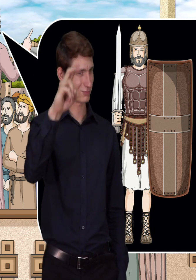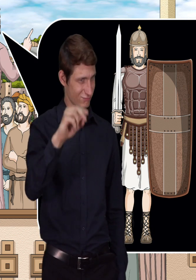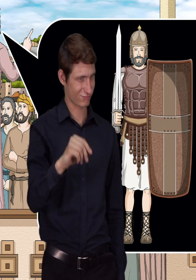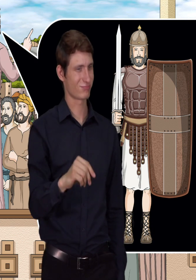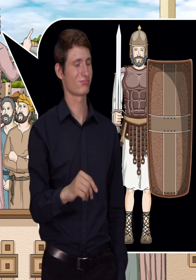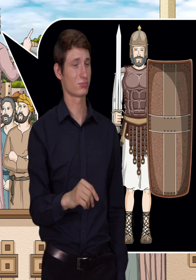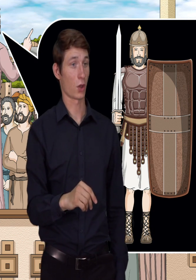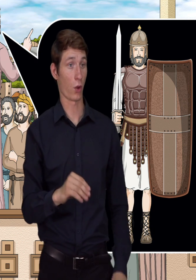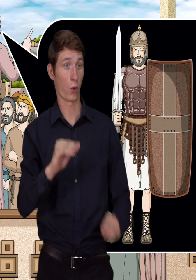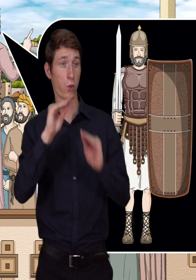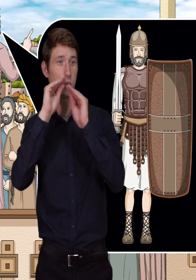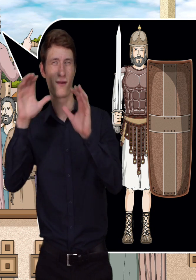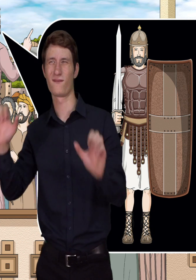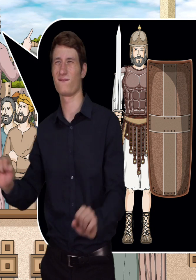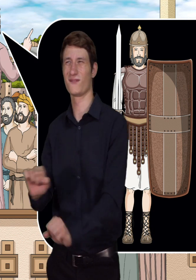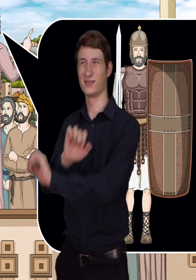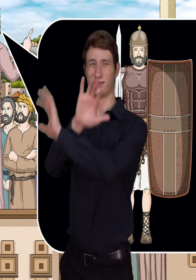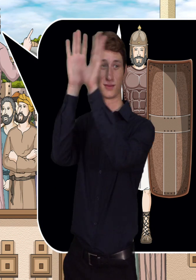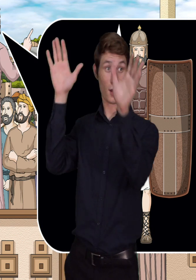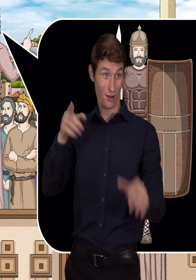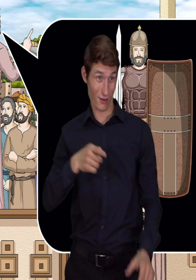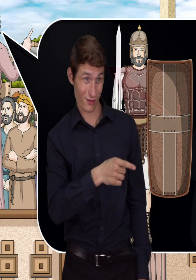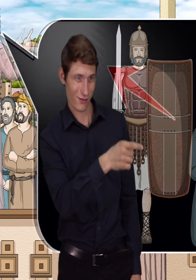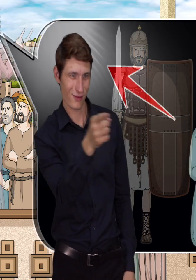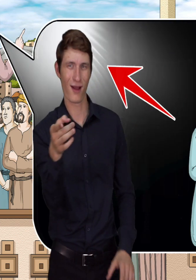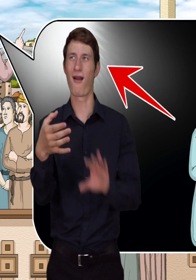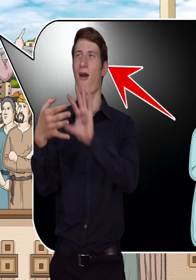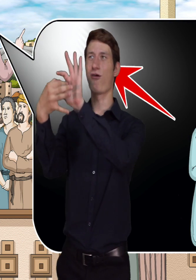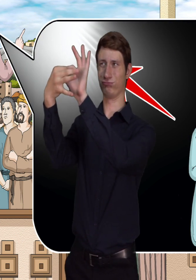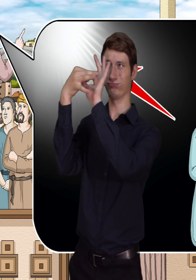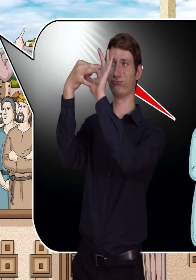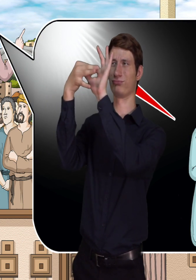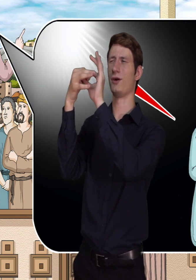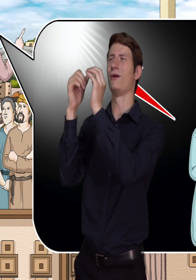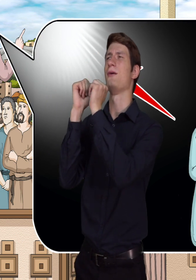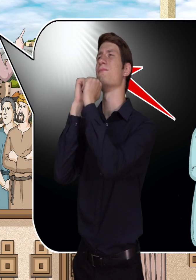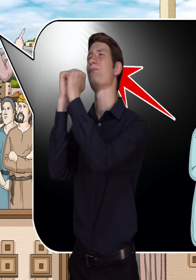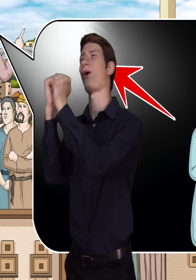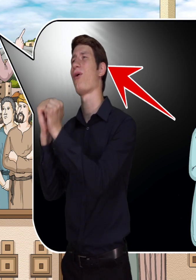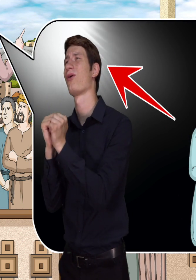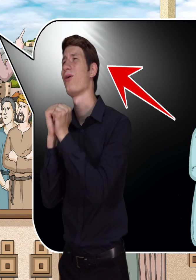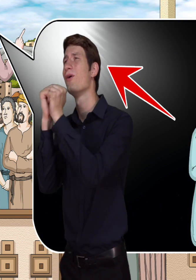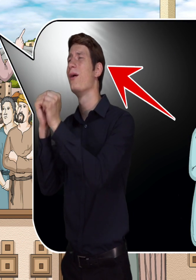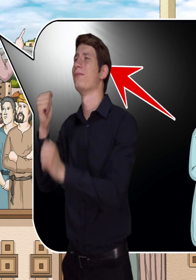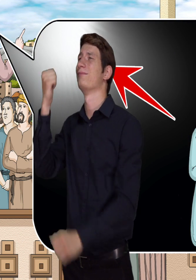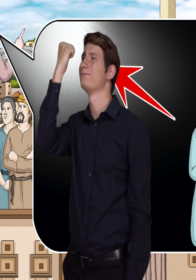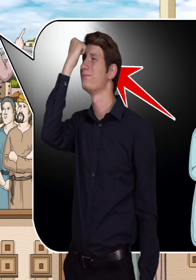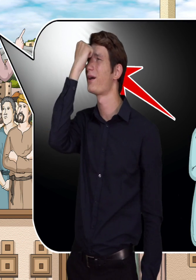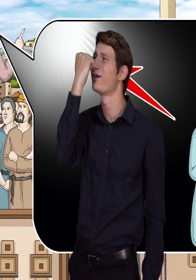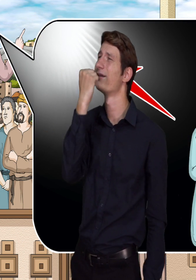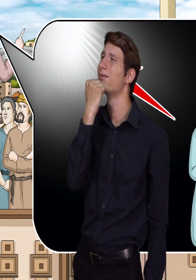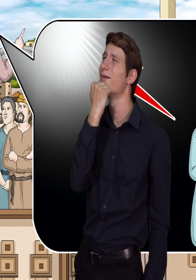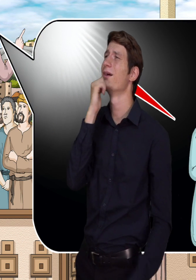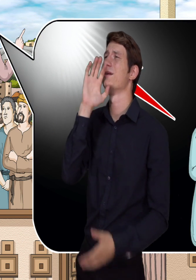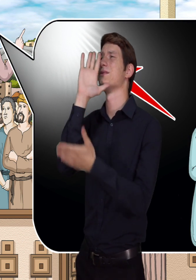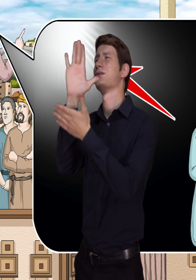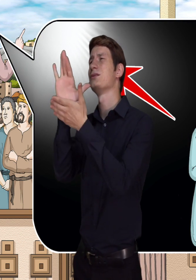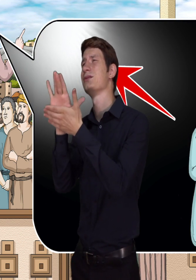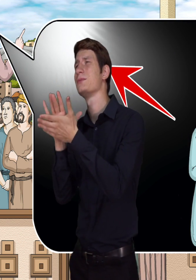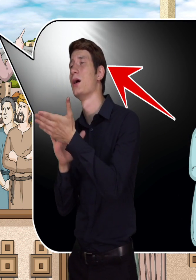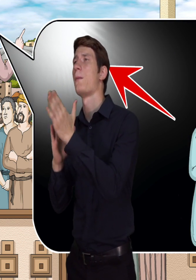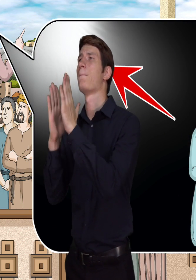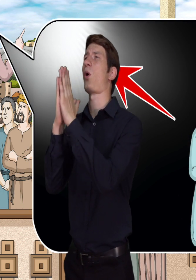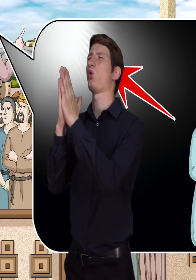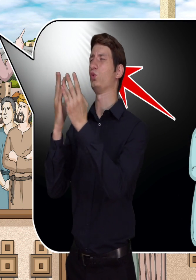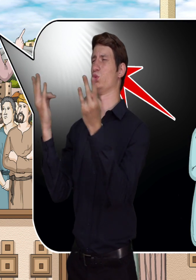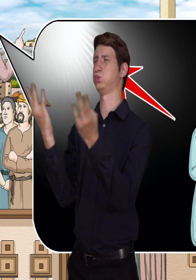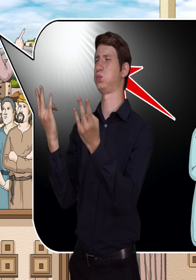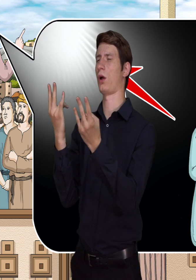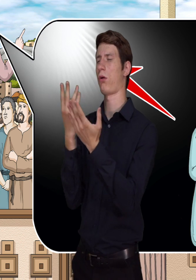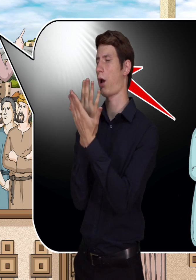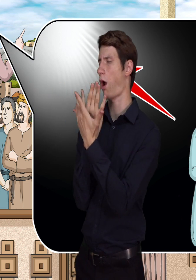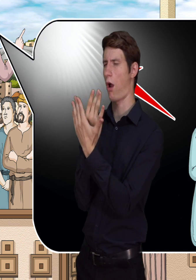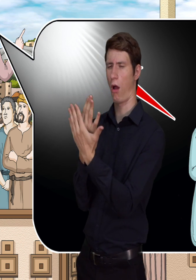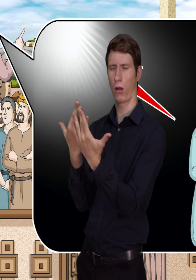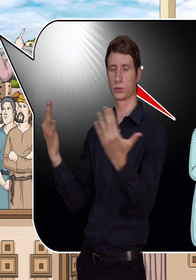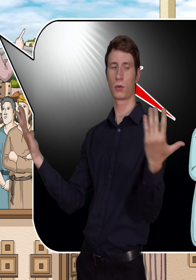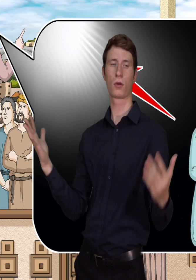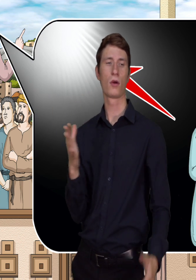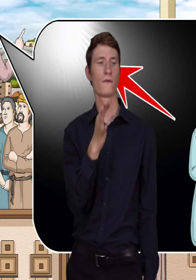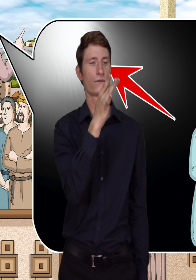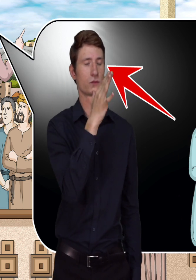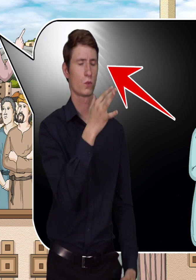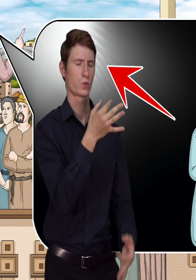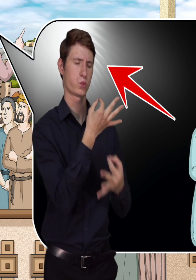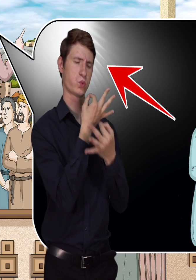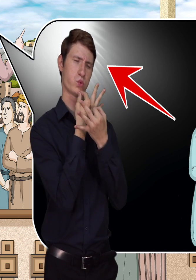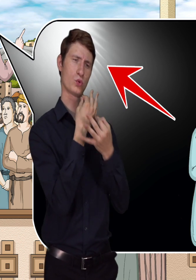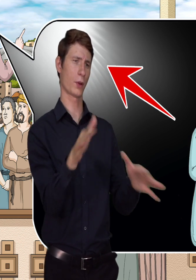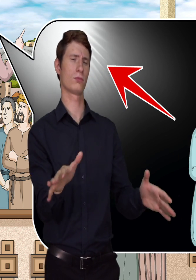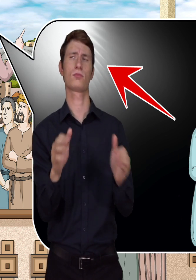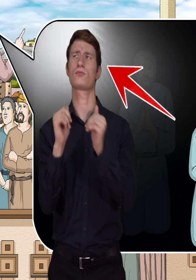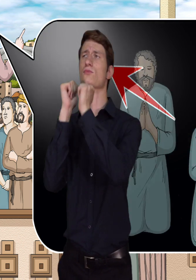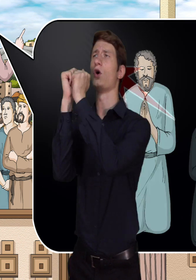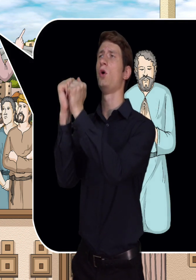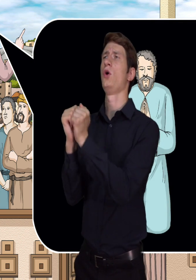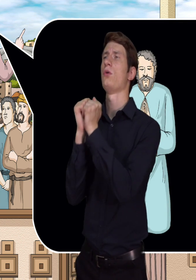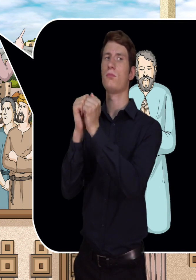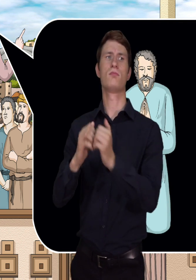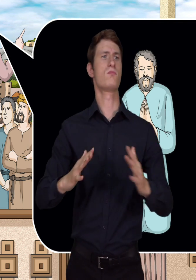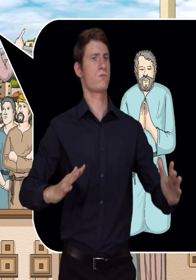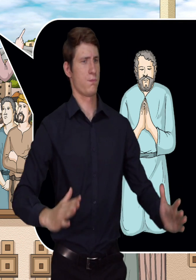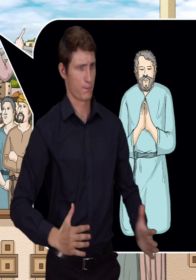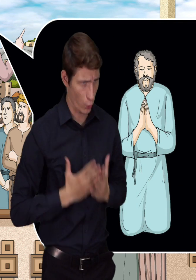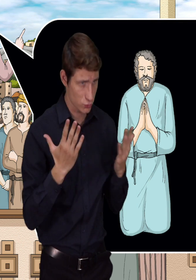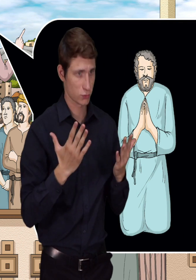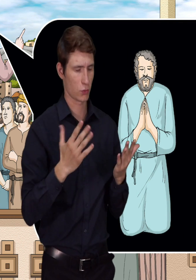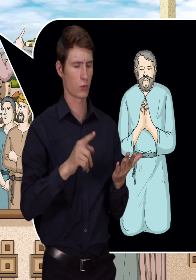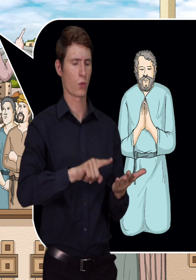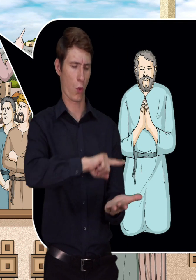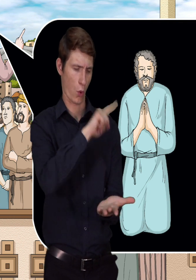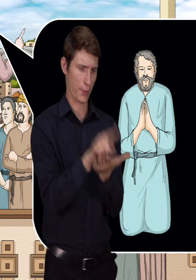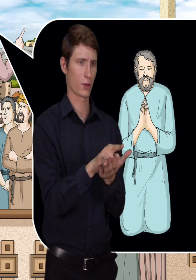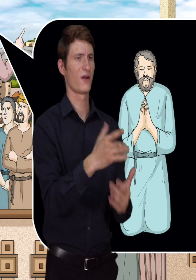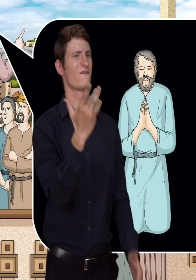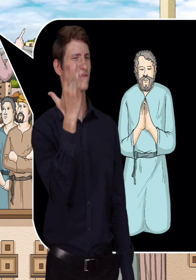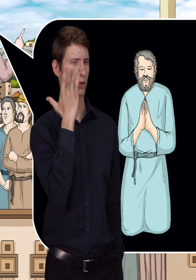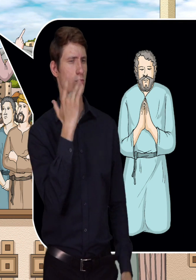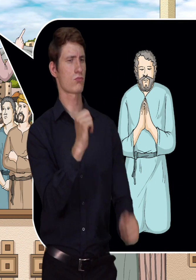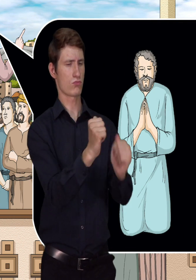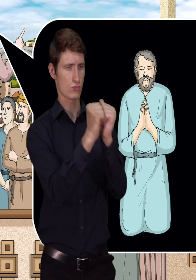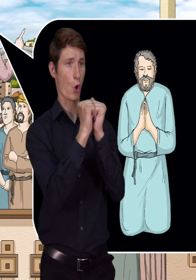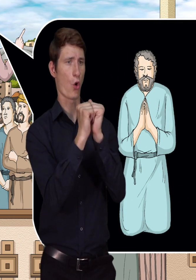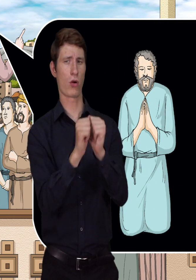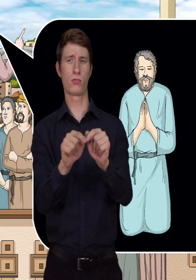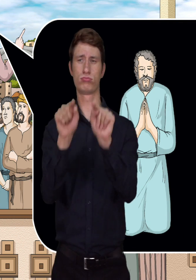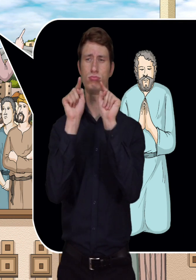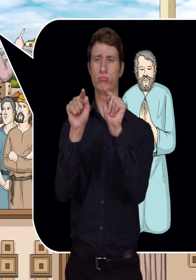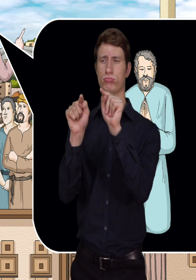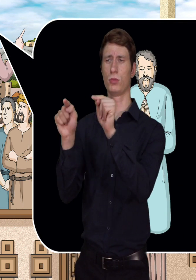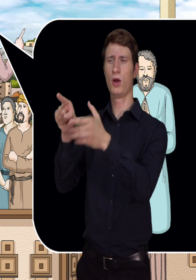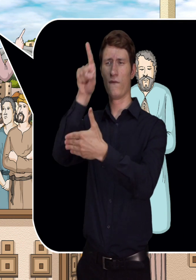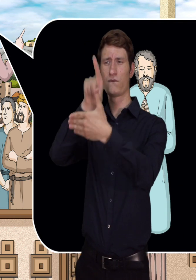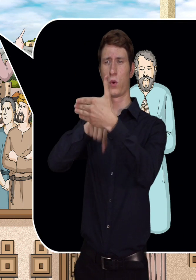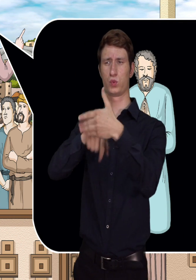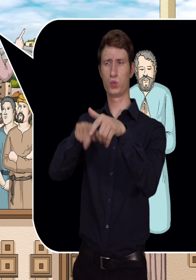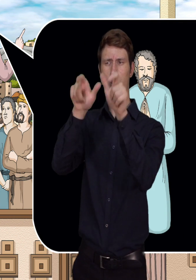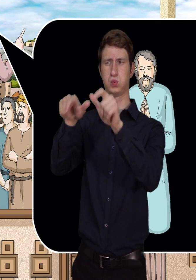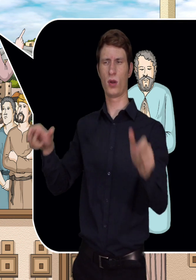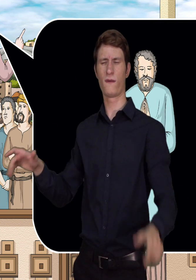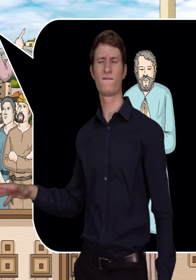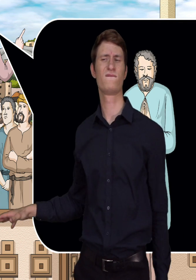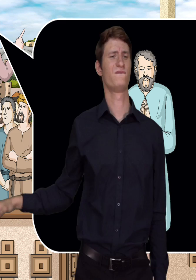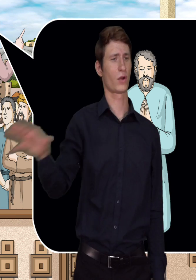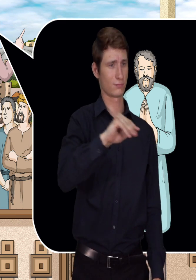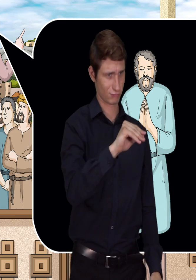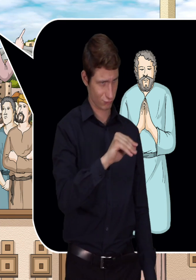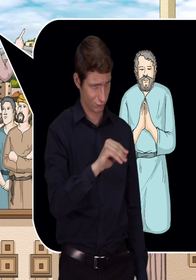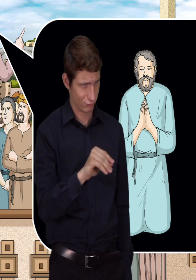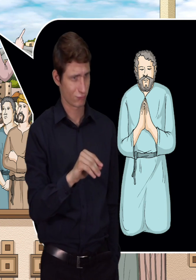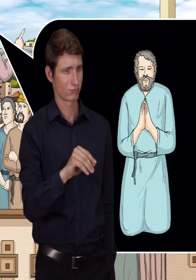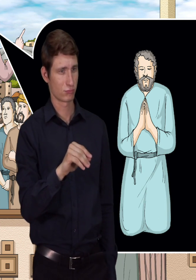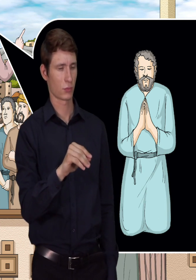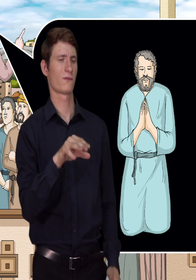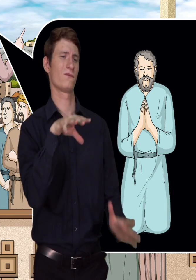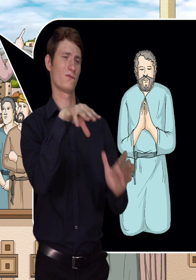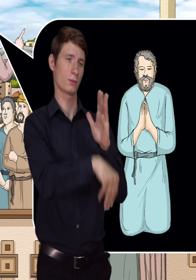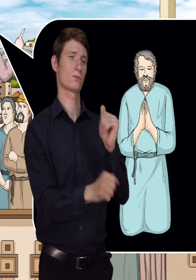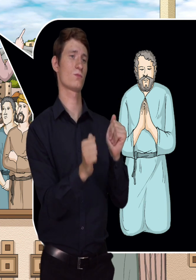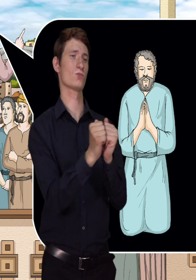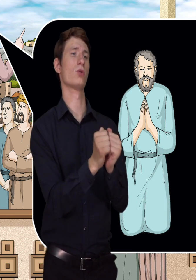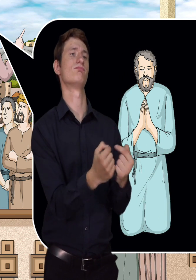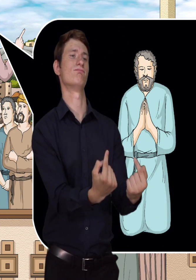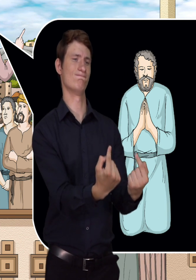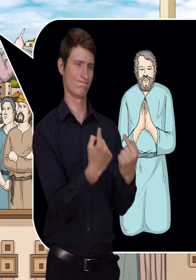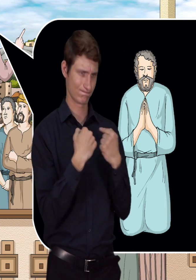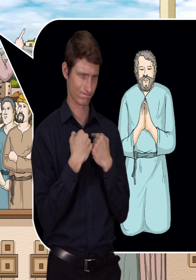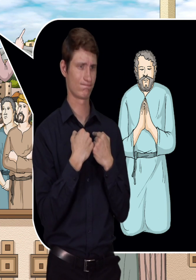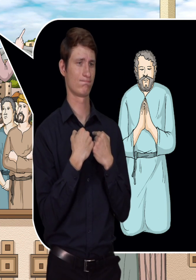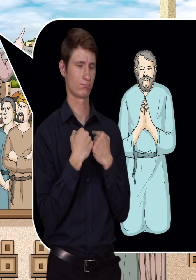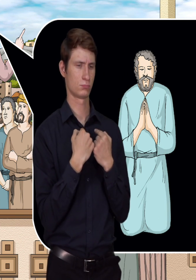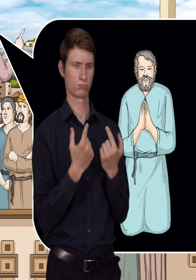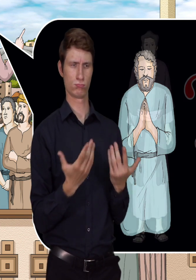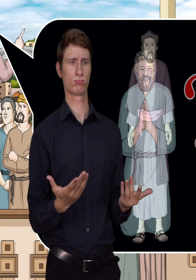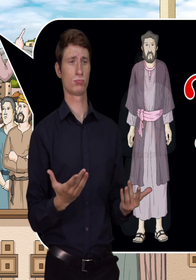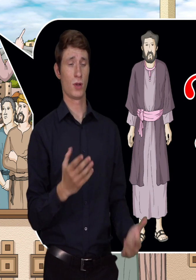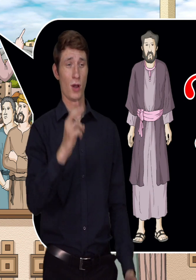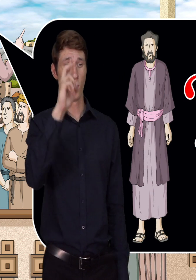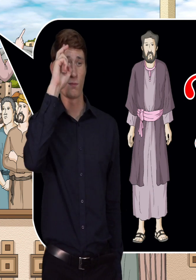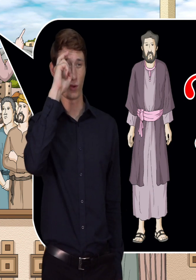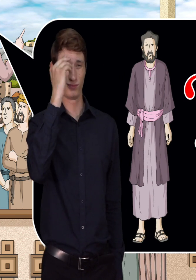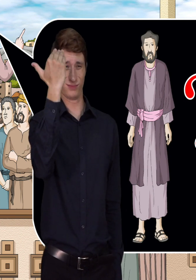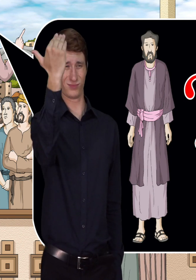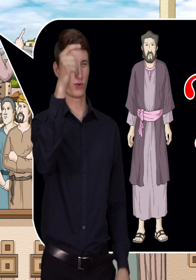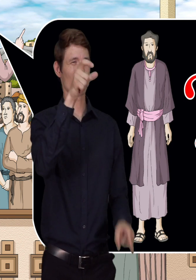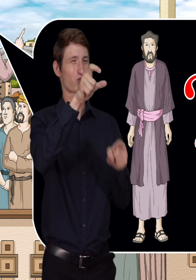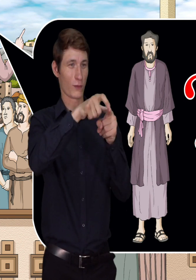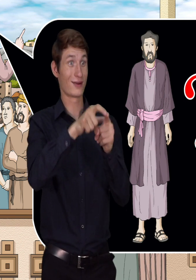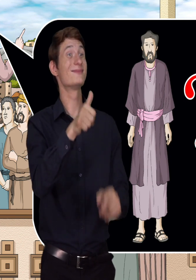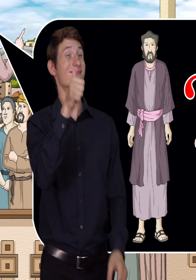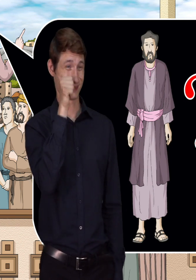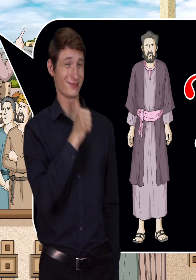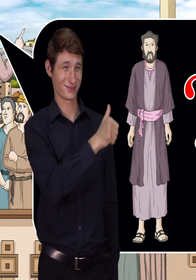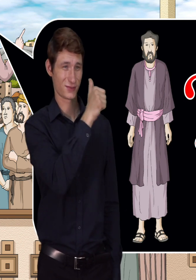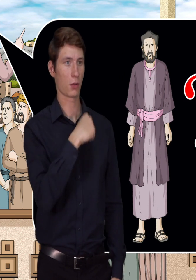Pray in the Spirit at all times, with every kind of prayer and petition. To this end, stay alert with all perseverance in your prayers for all the saints.